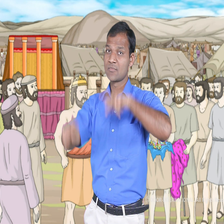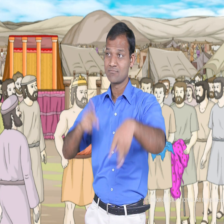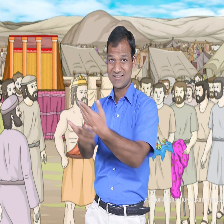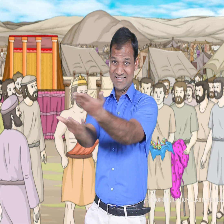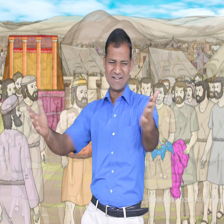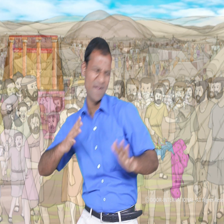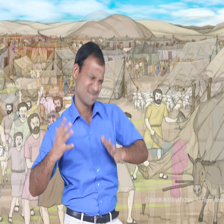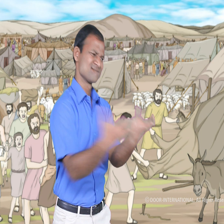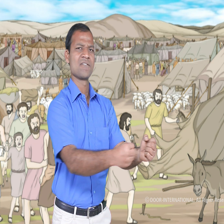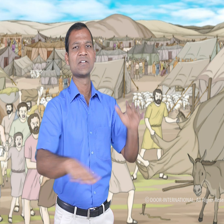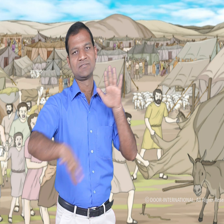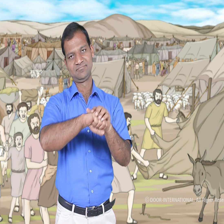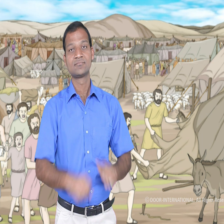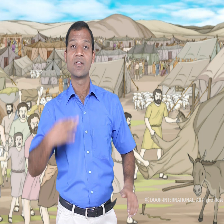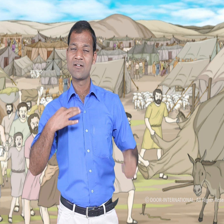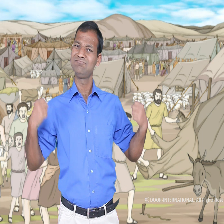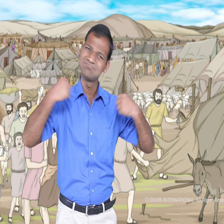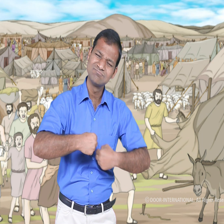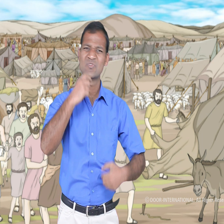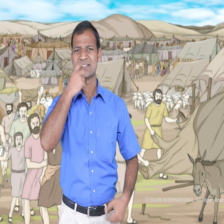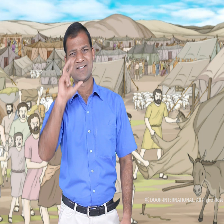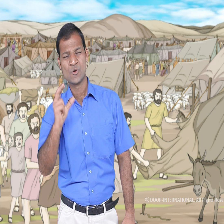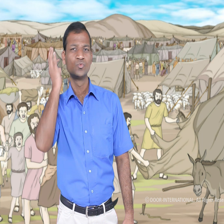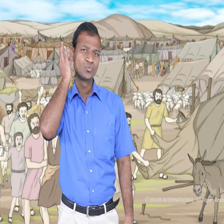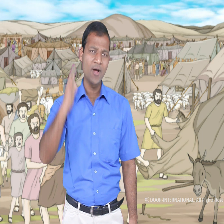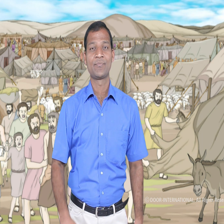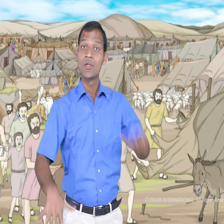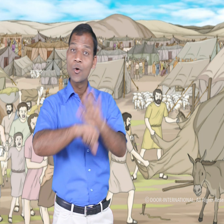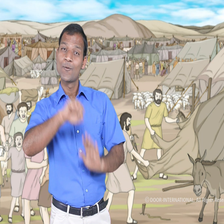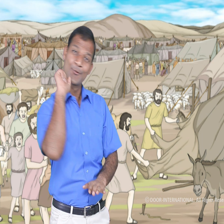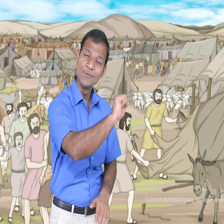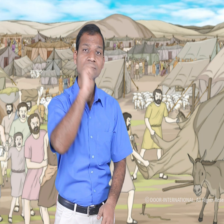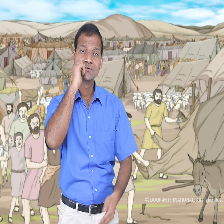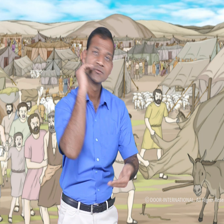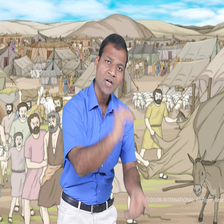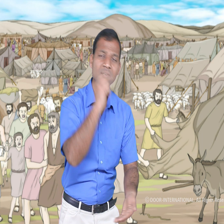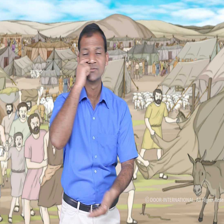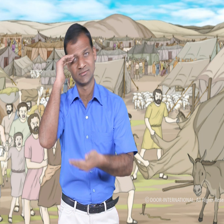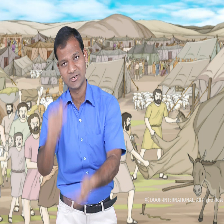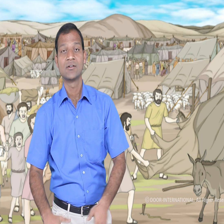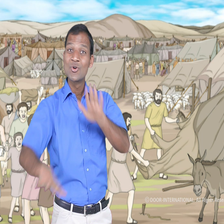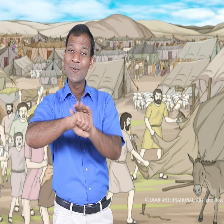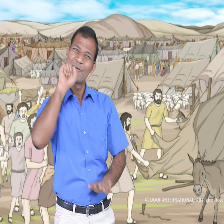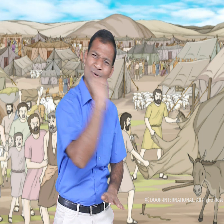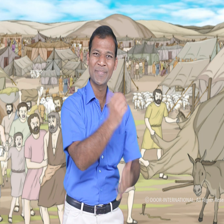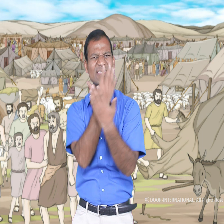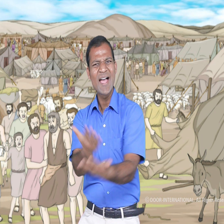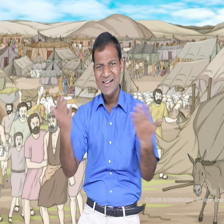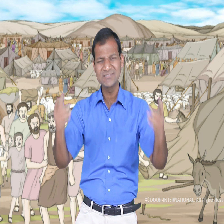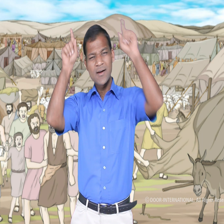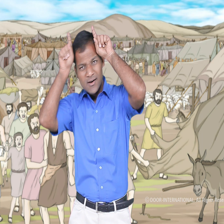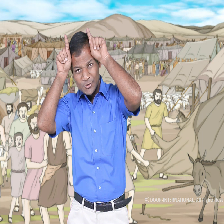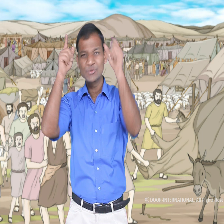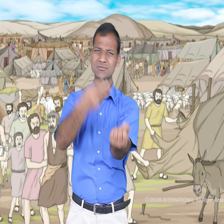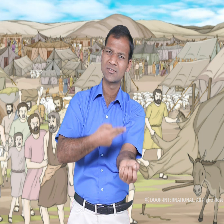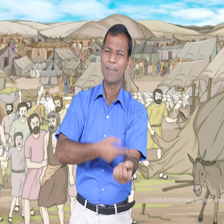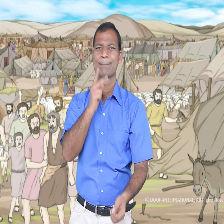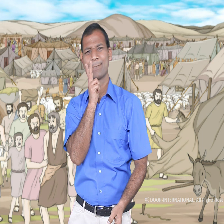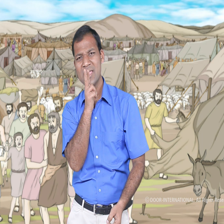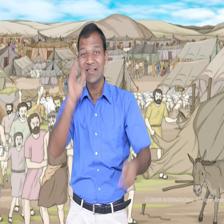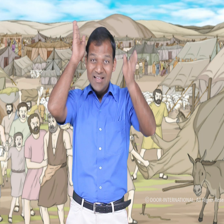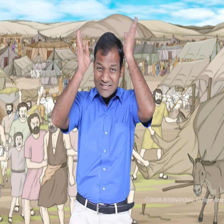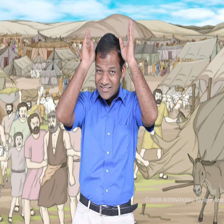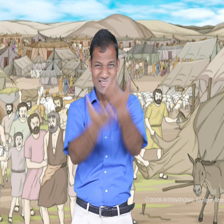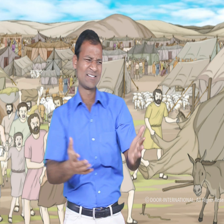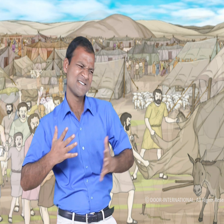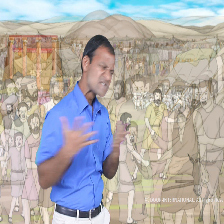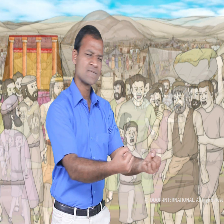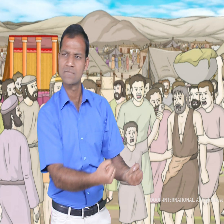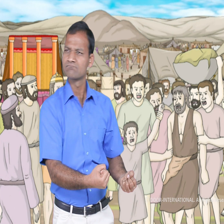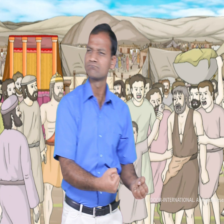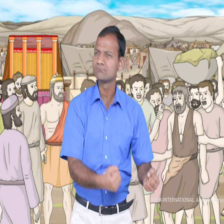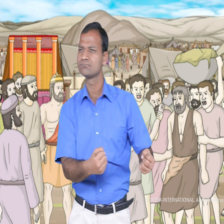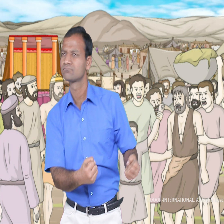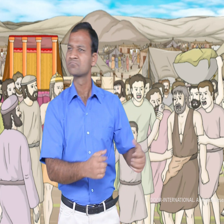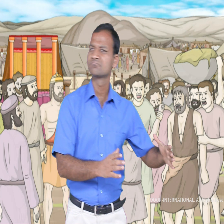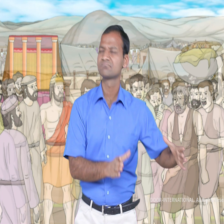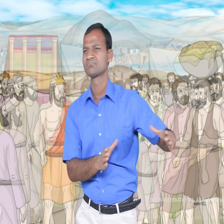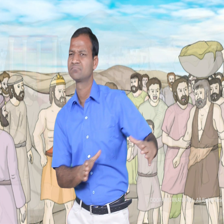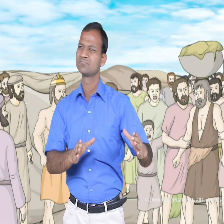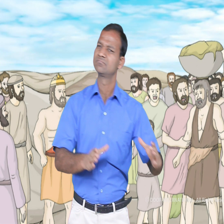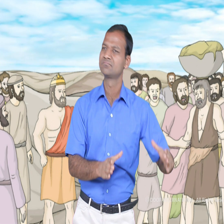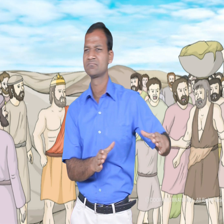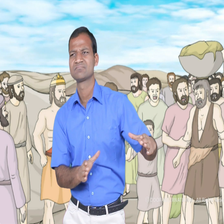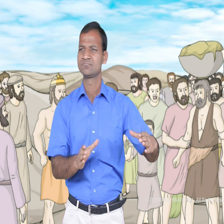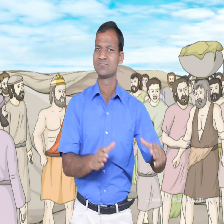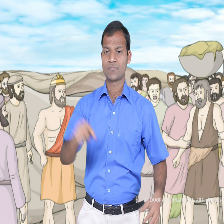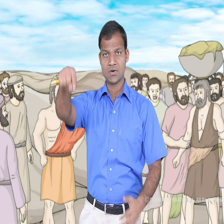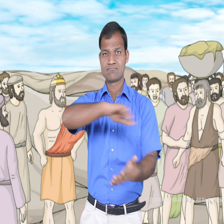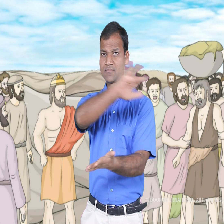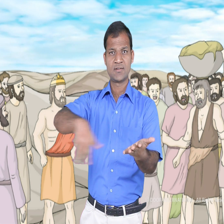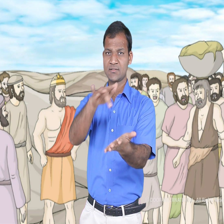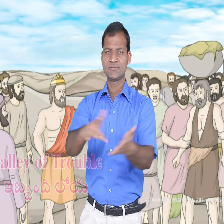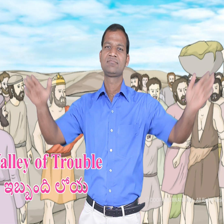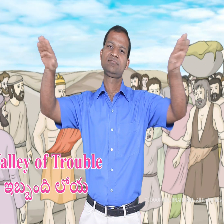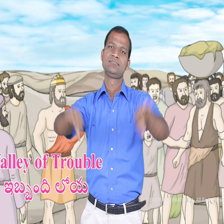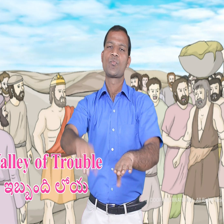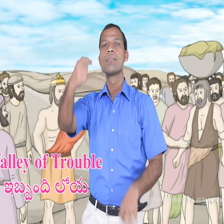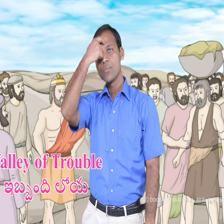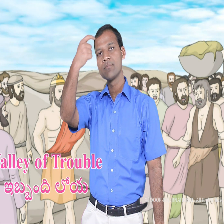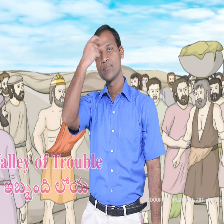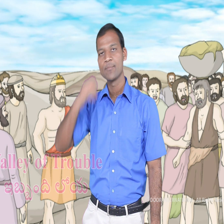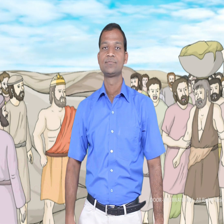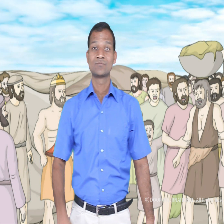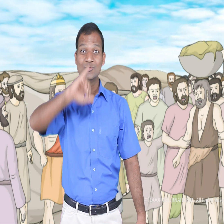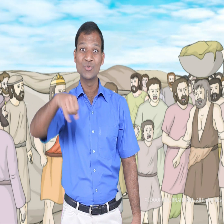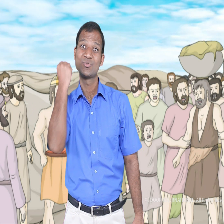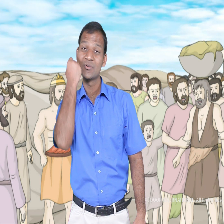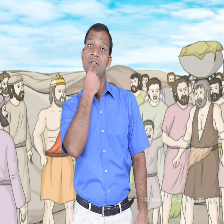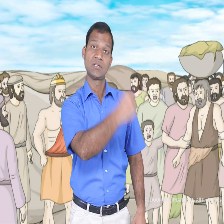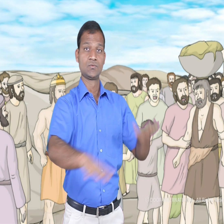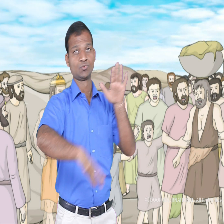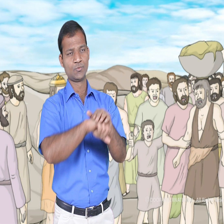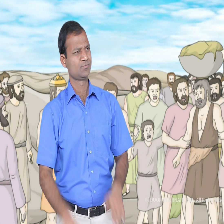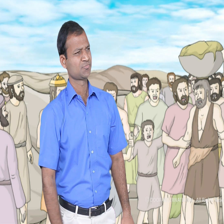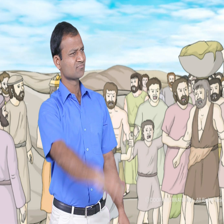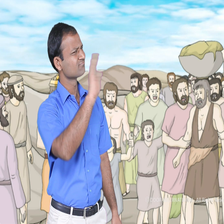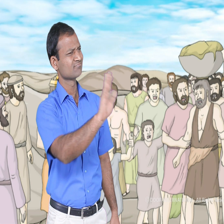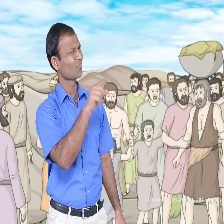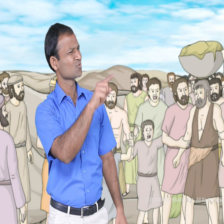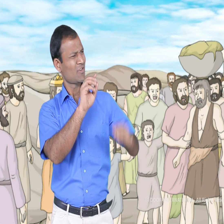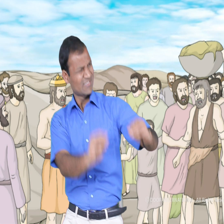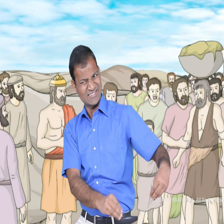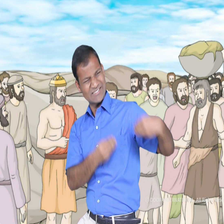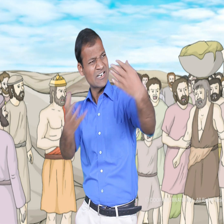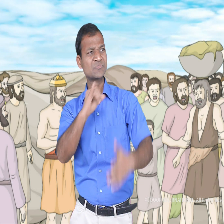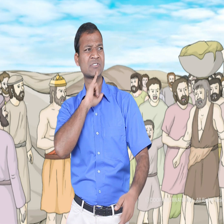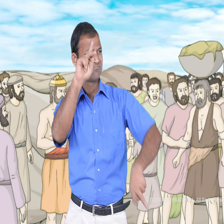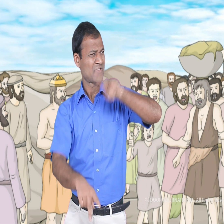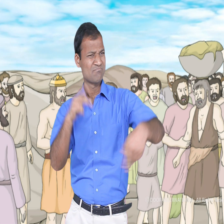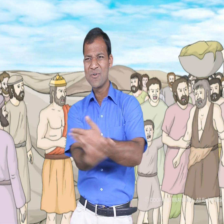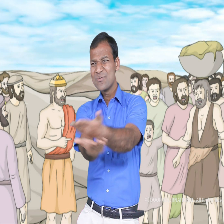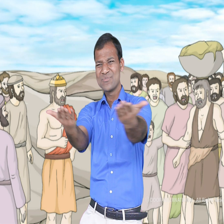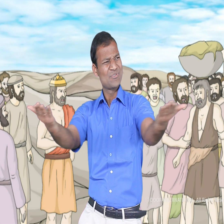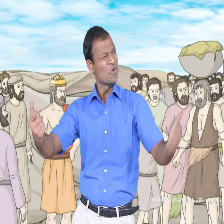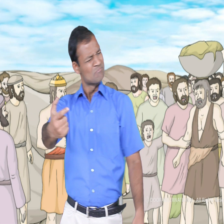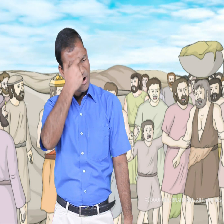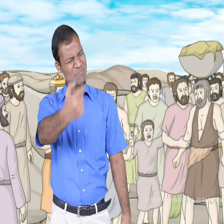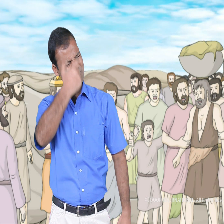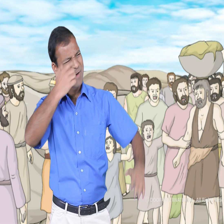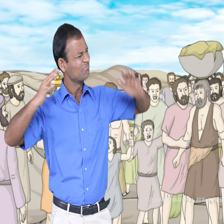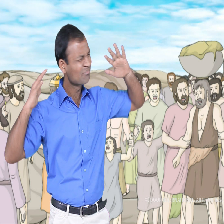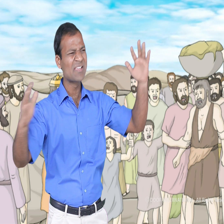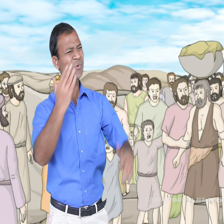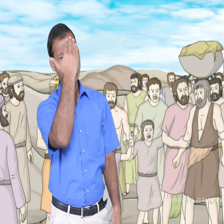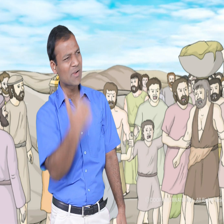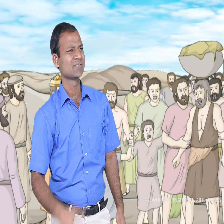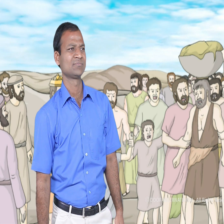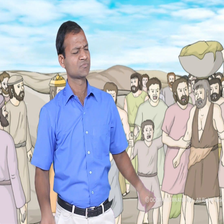Then Joshua, together with all Israel, took Achan son of Zerah, the silver, the cloak, the bar of gold, his sons and daughters, his oxen and donkeys and sheep, his tent, and everything else he owned, and brought them to the Valley of Achor.